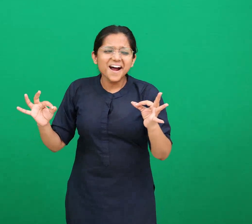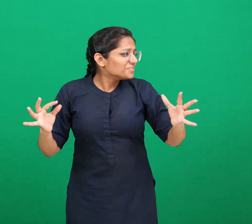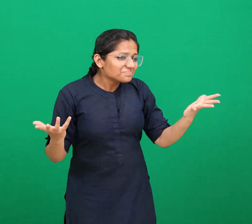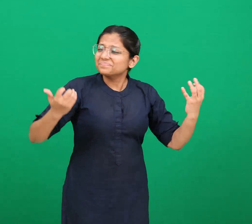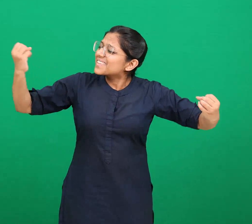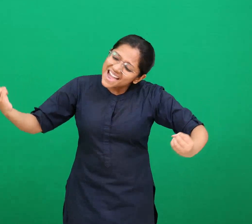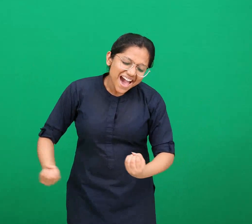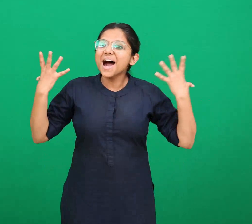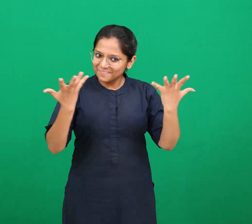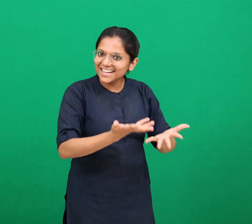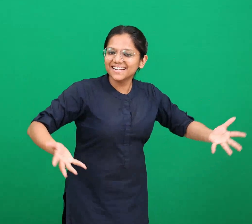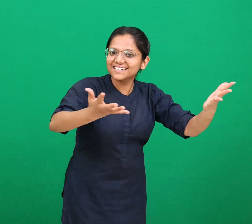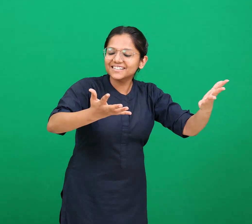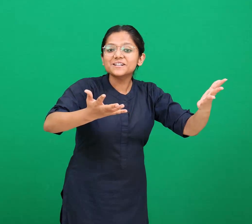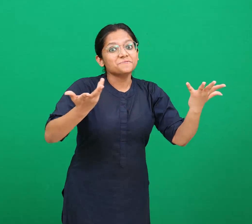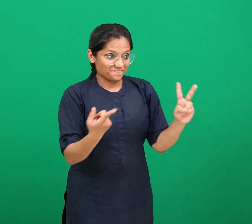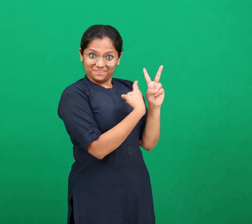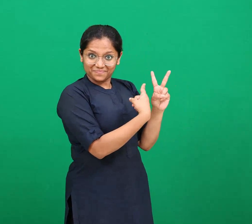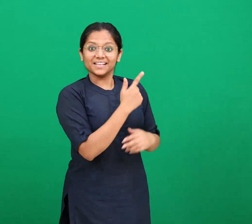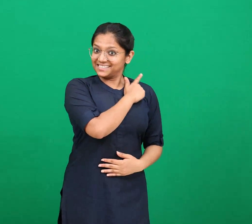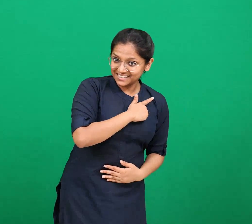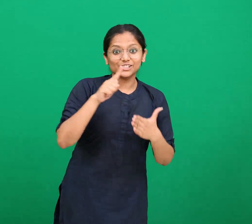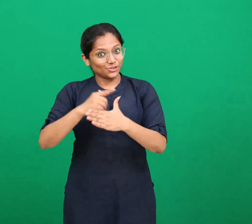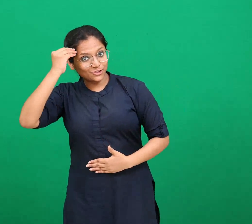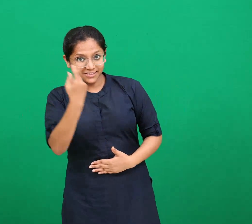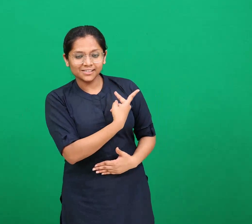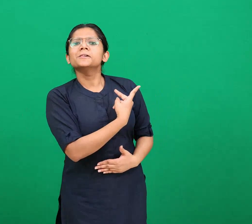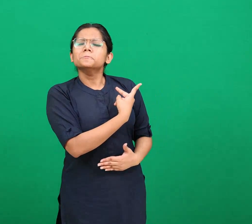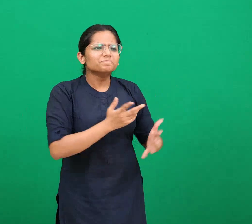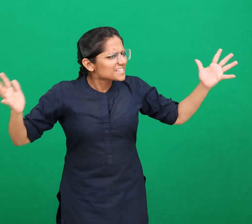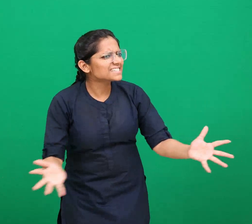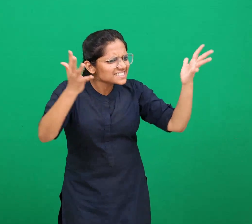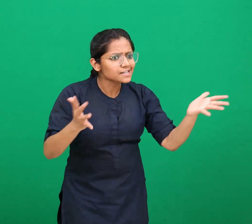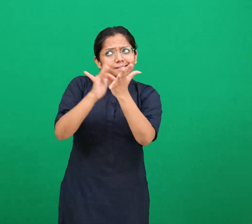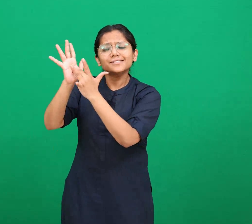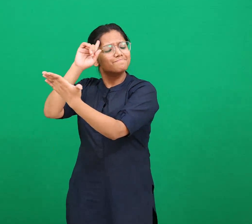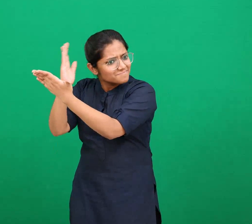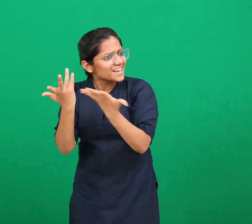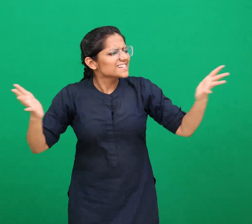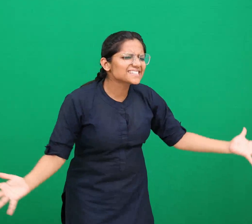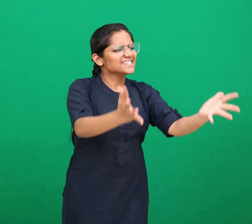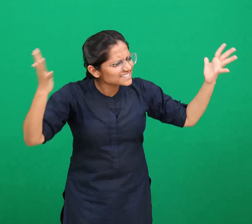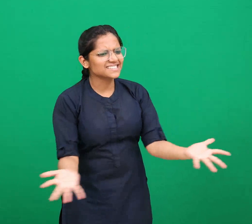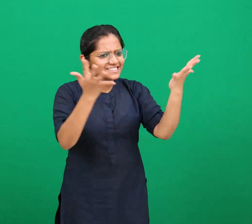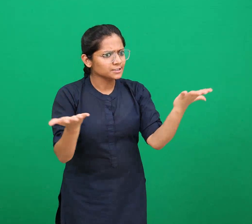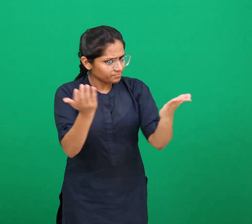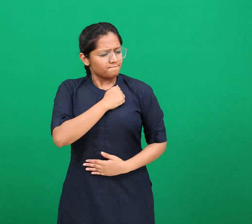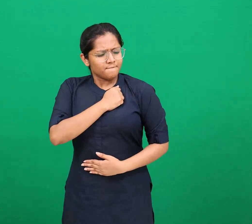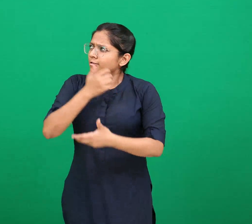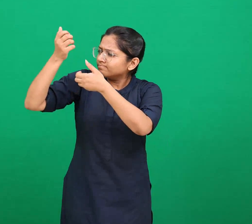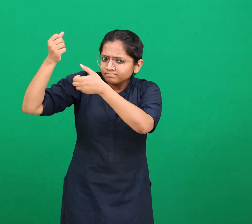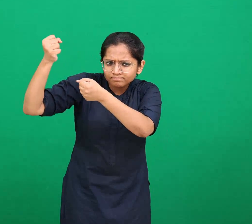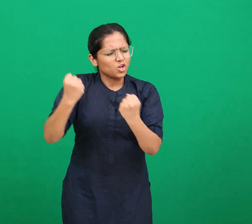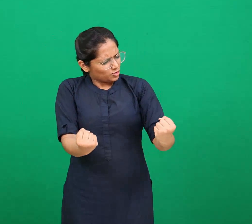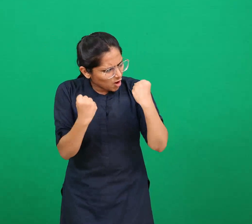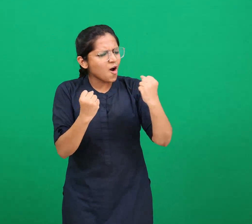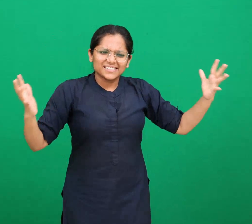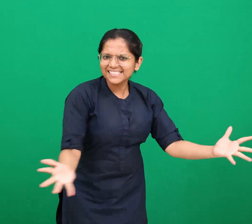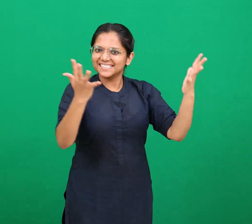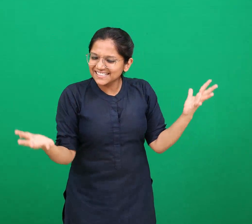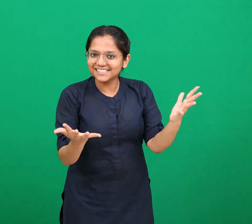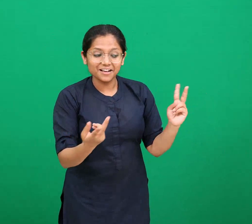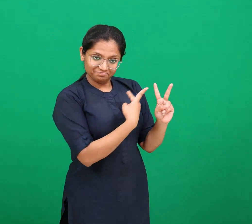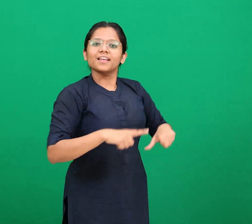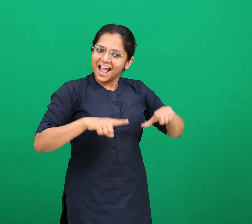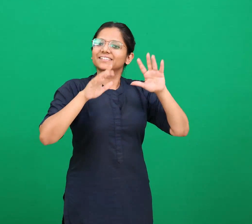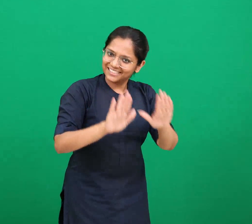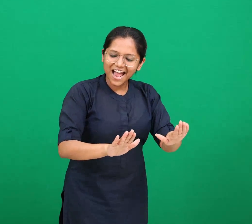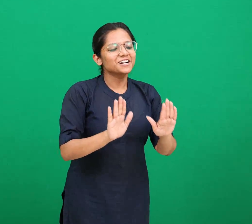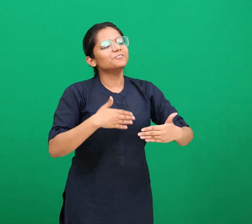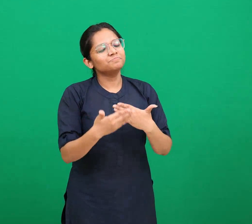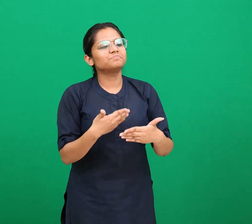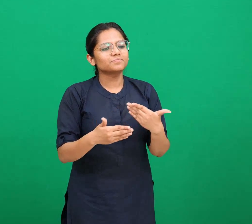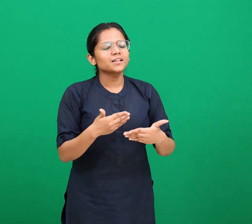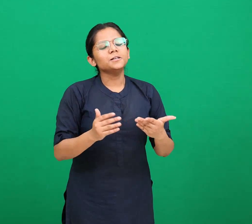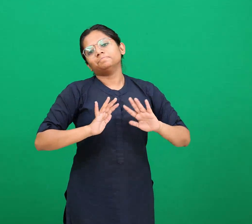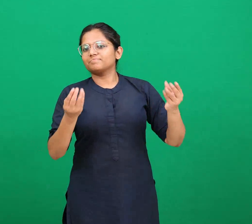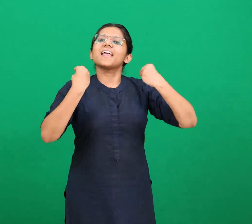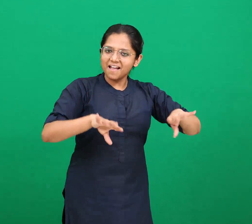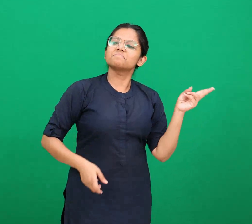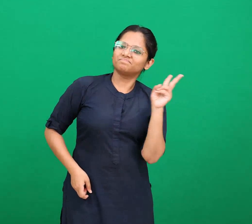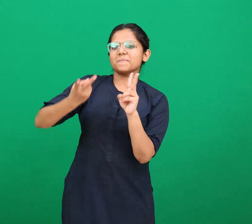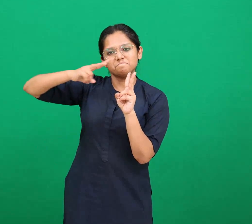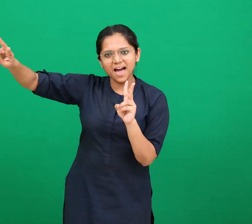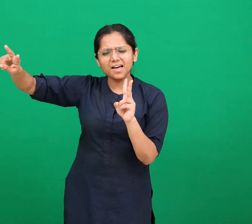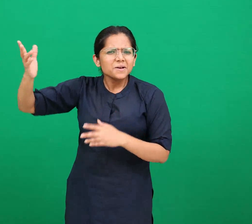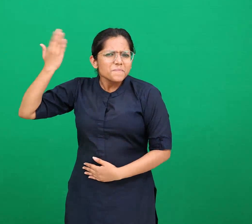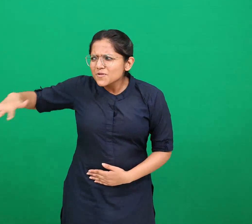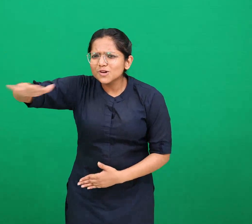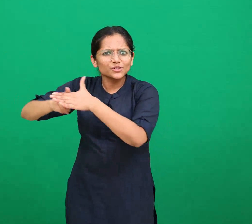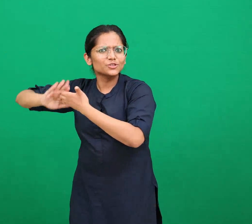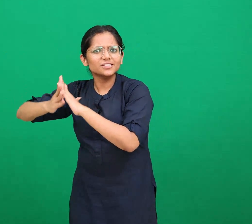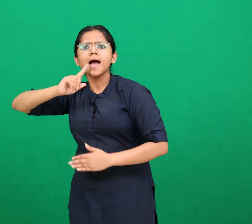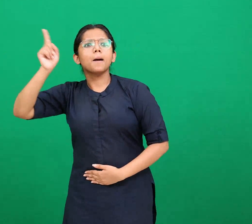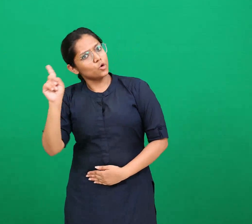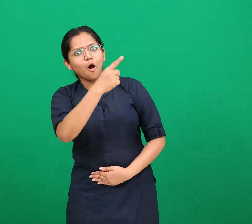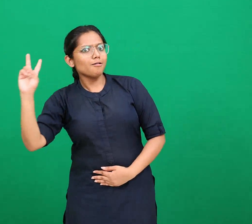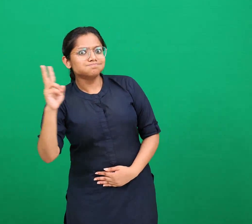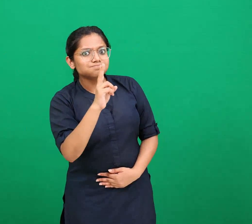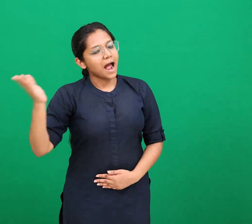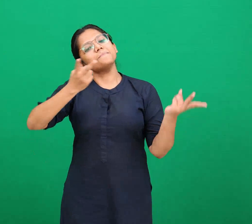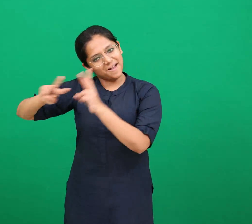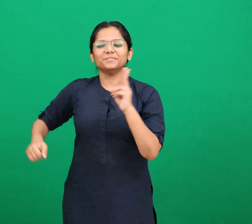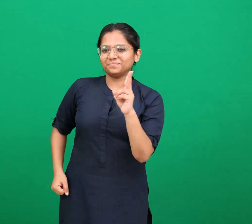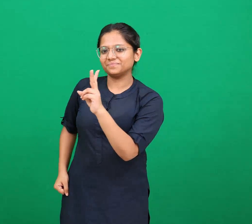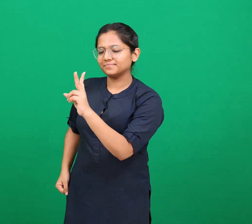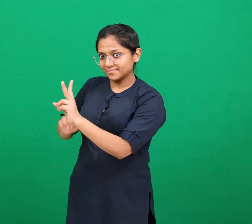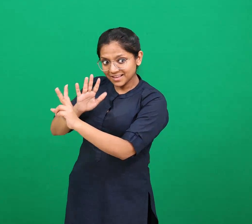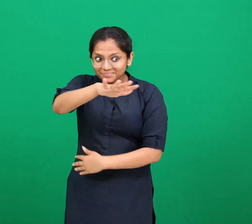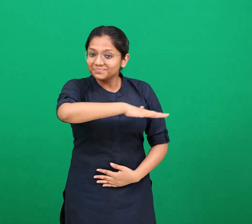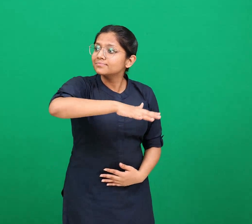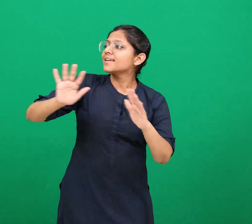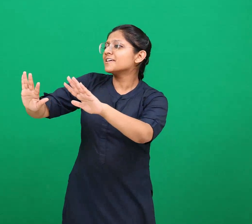Judas and Silas, who themselves were prophets, said much to encourage and strengthen the brothers.